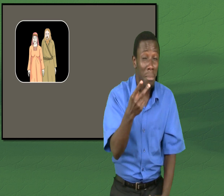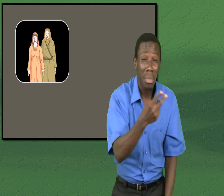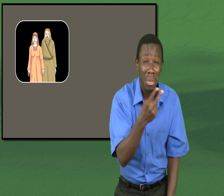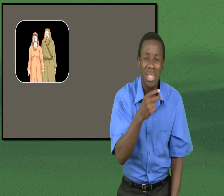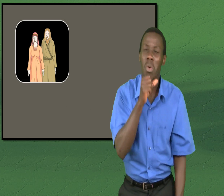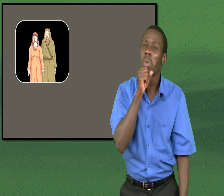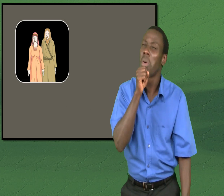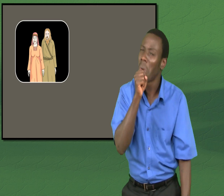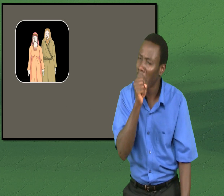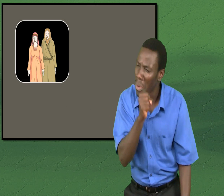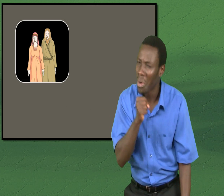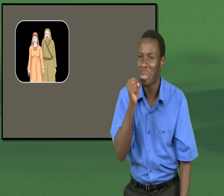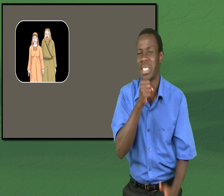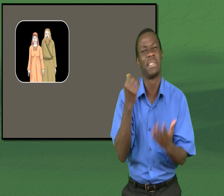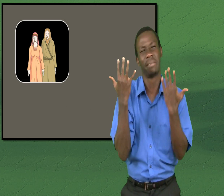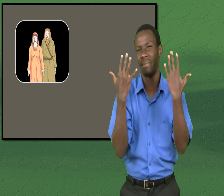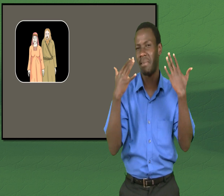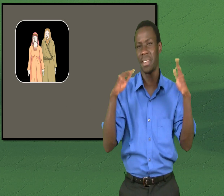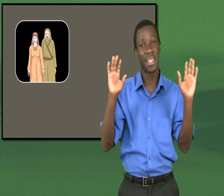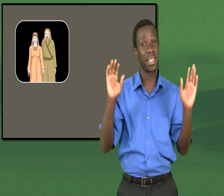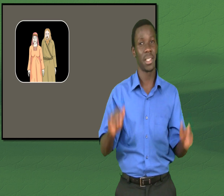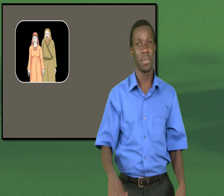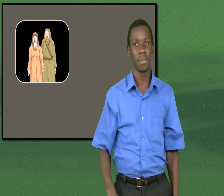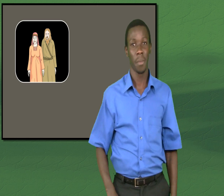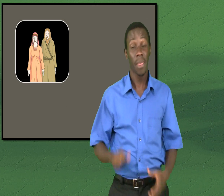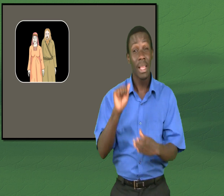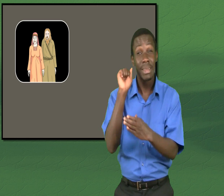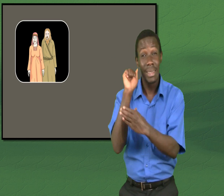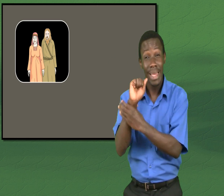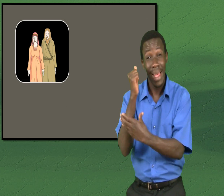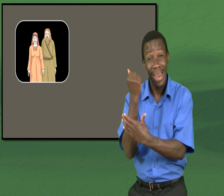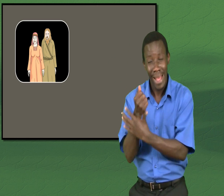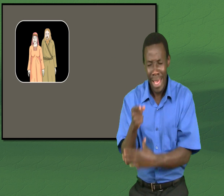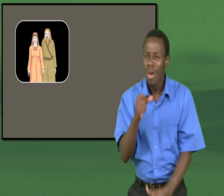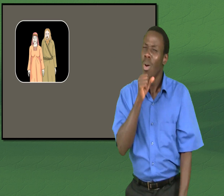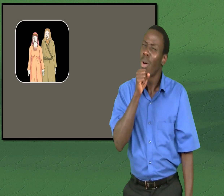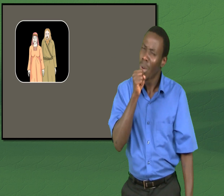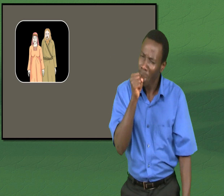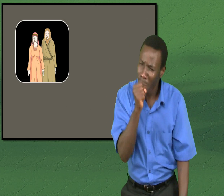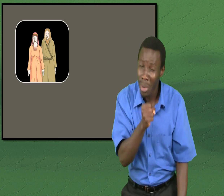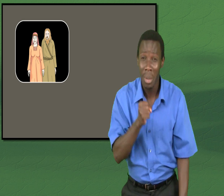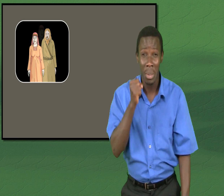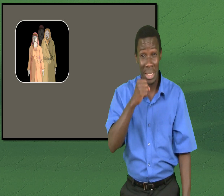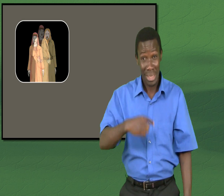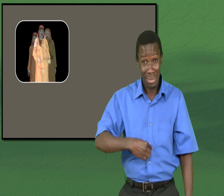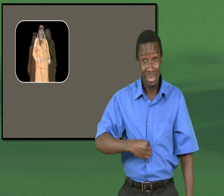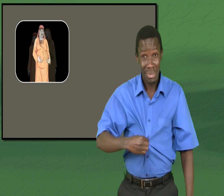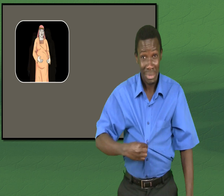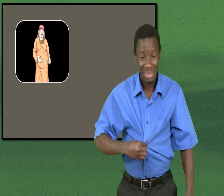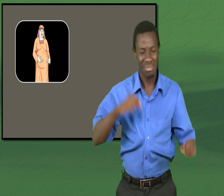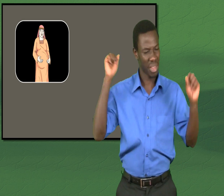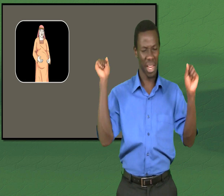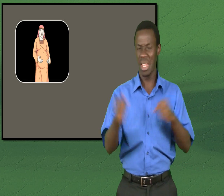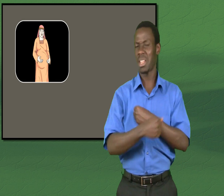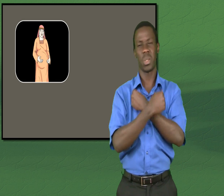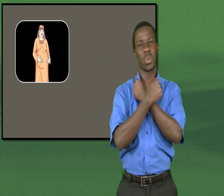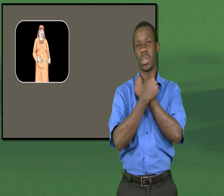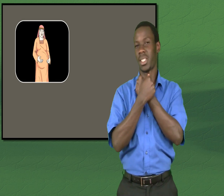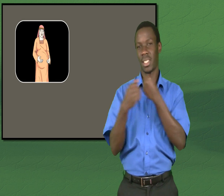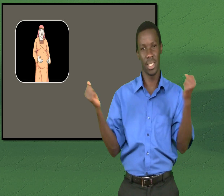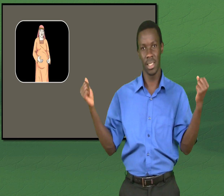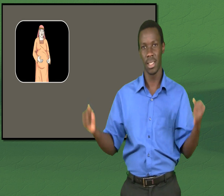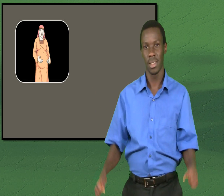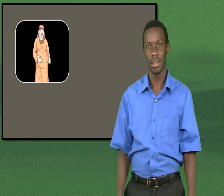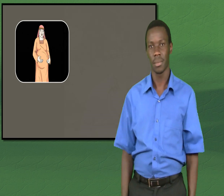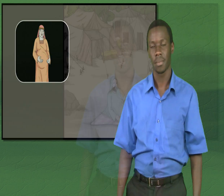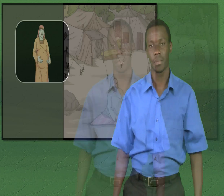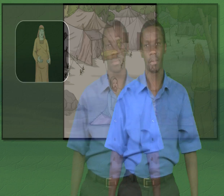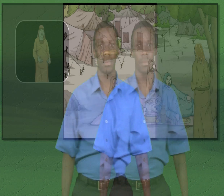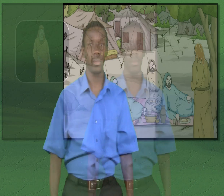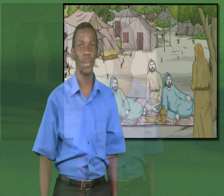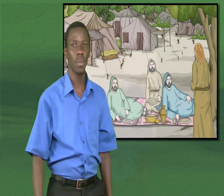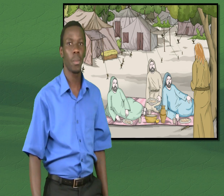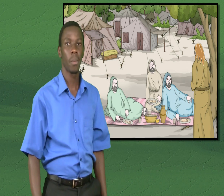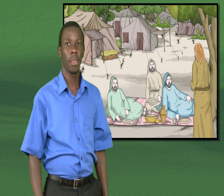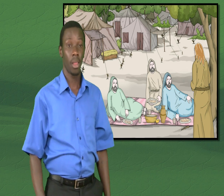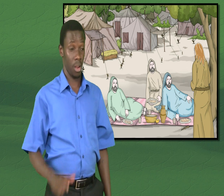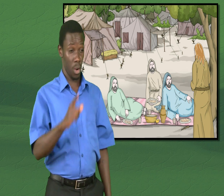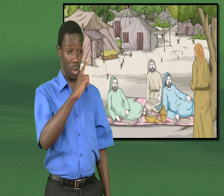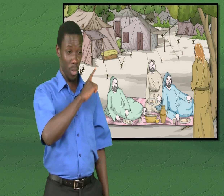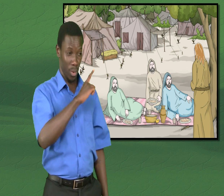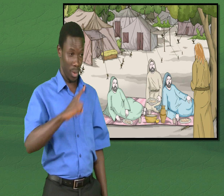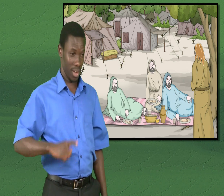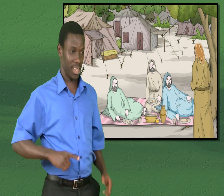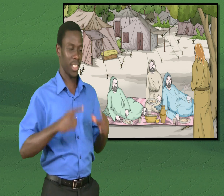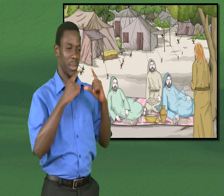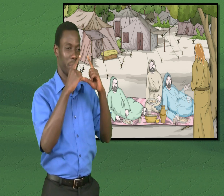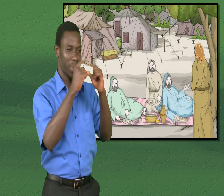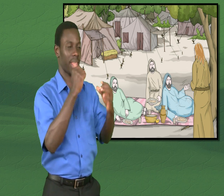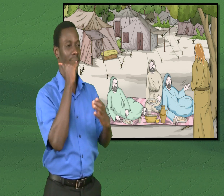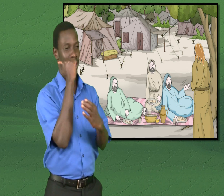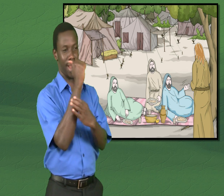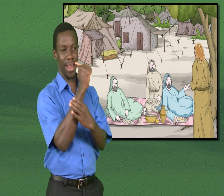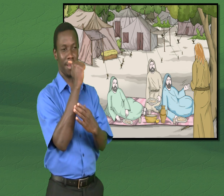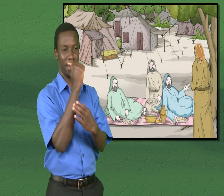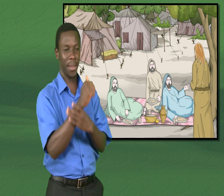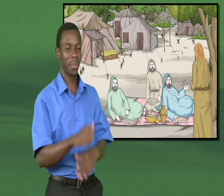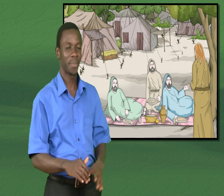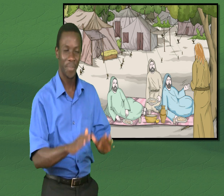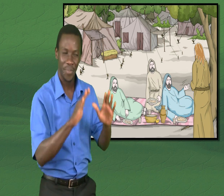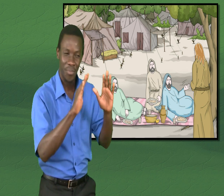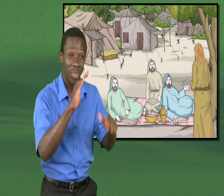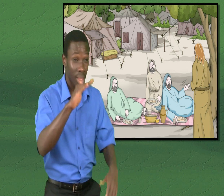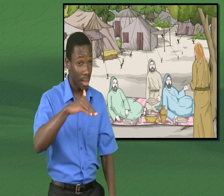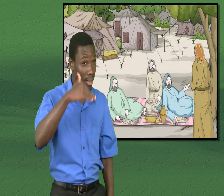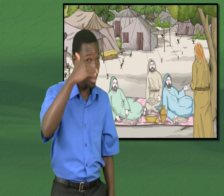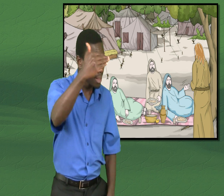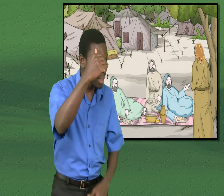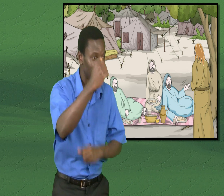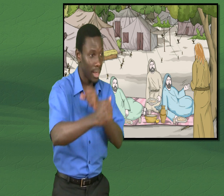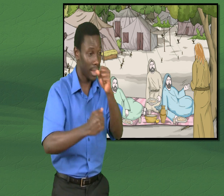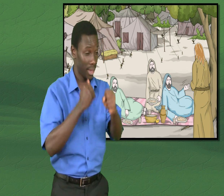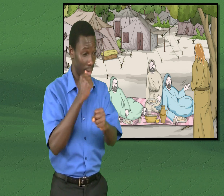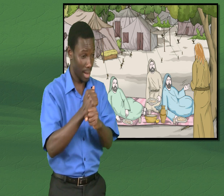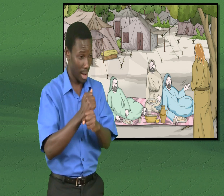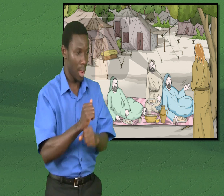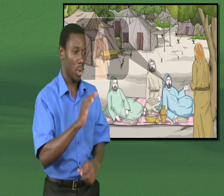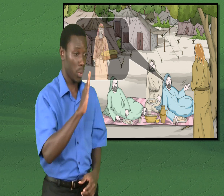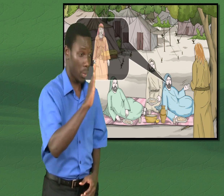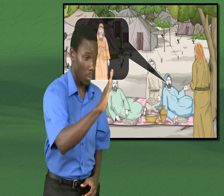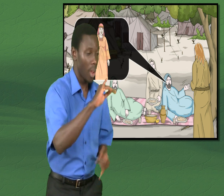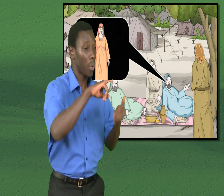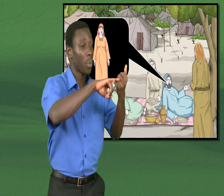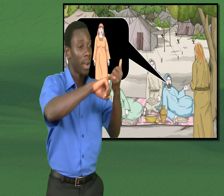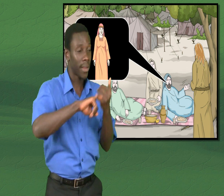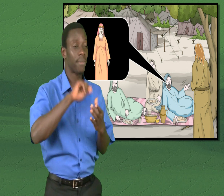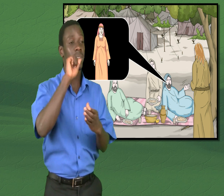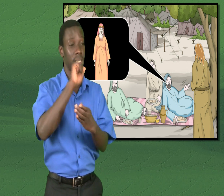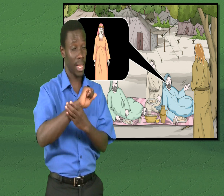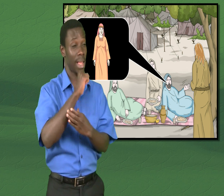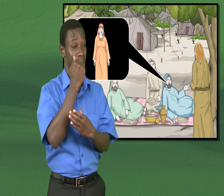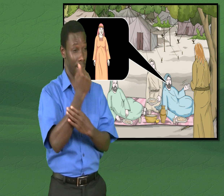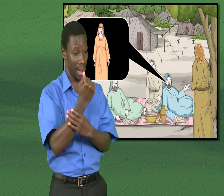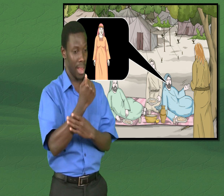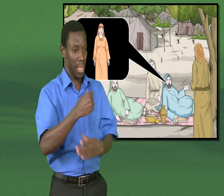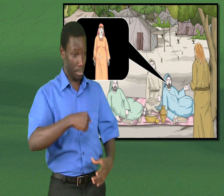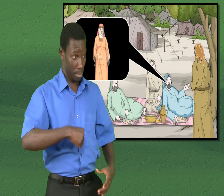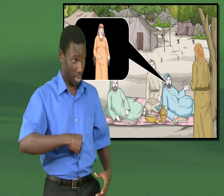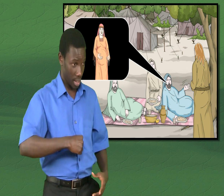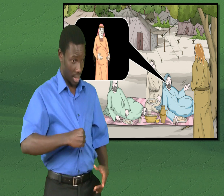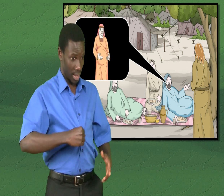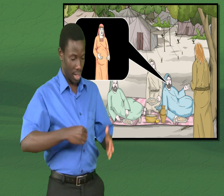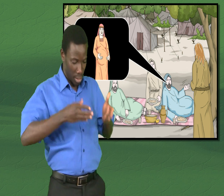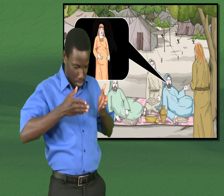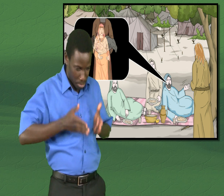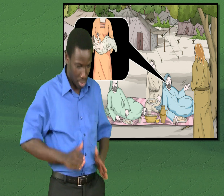Now Sarah was behind him, listening at the entrance to the tent.